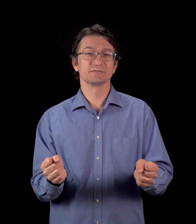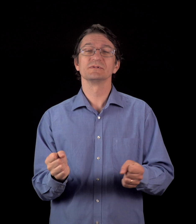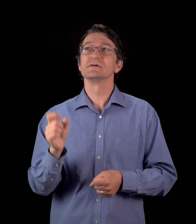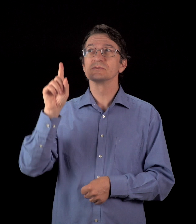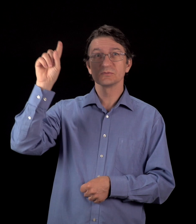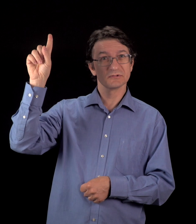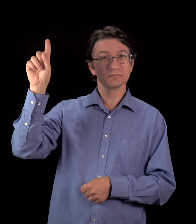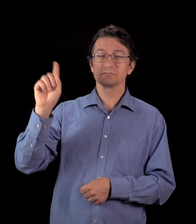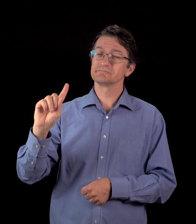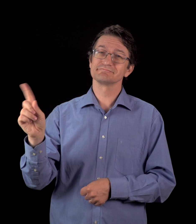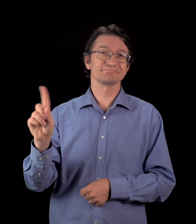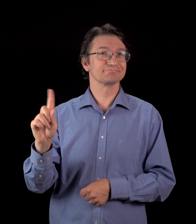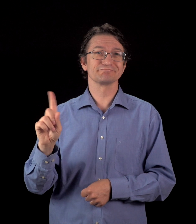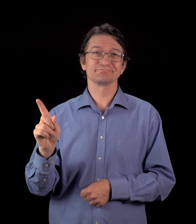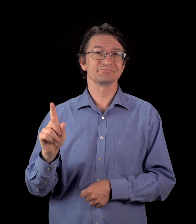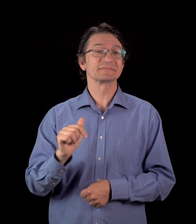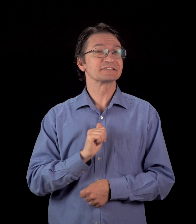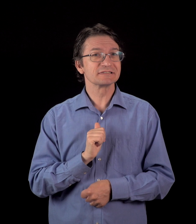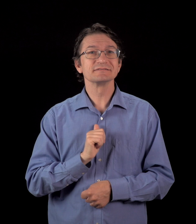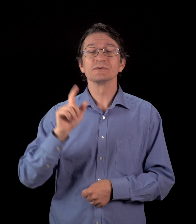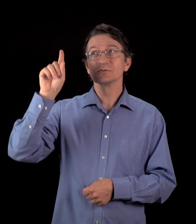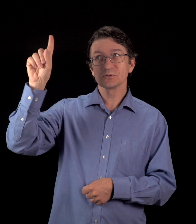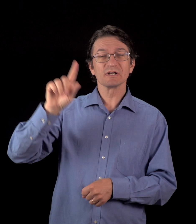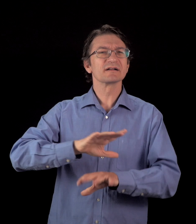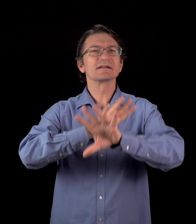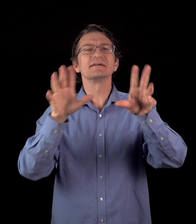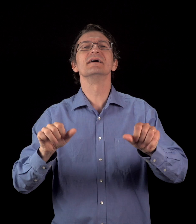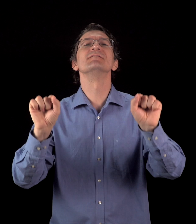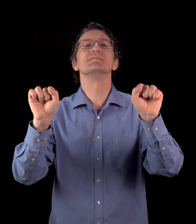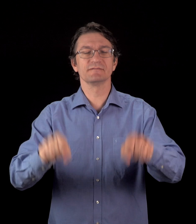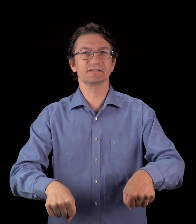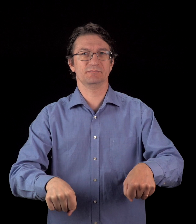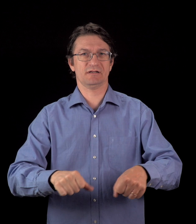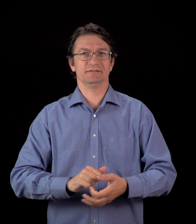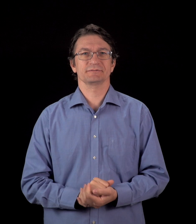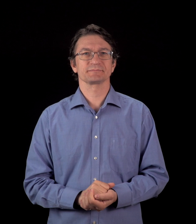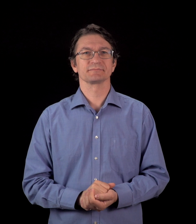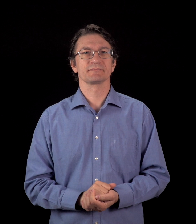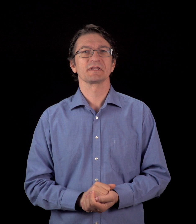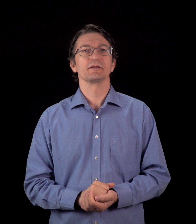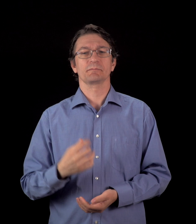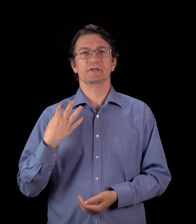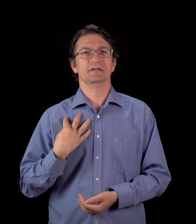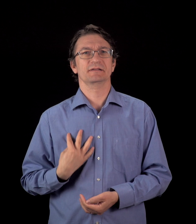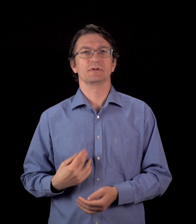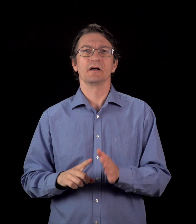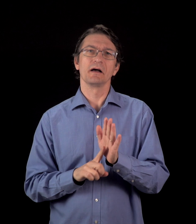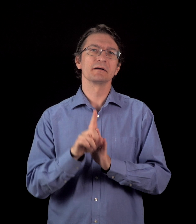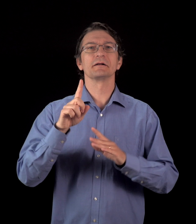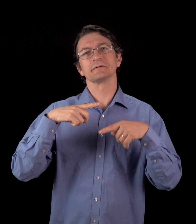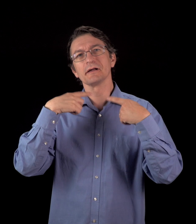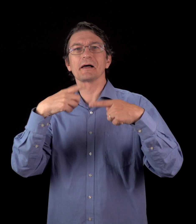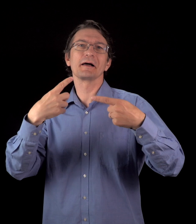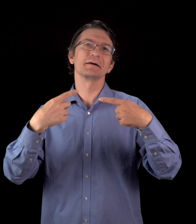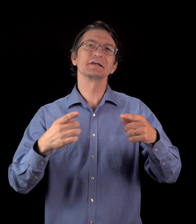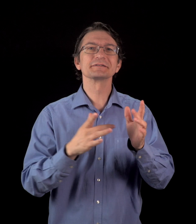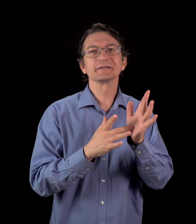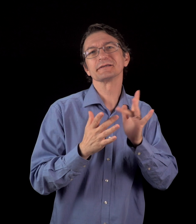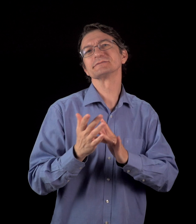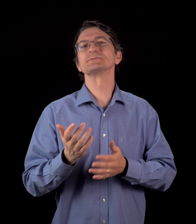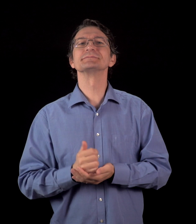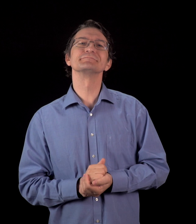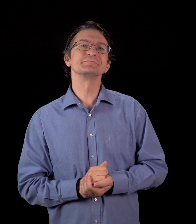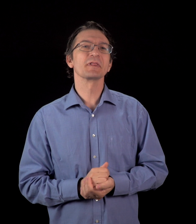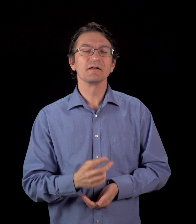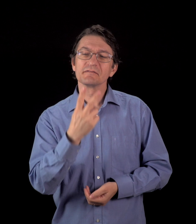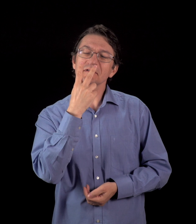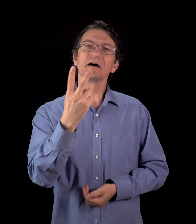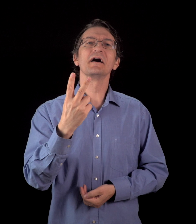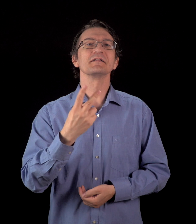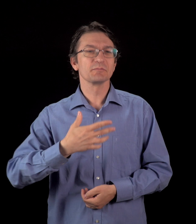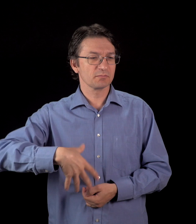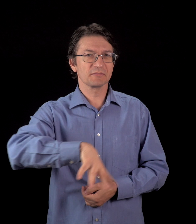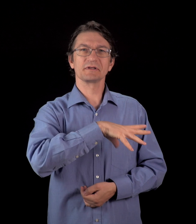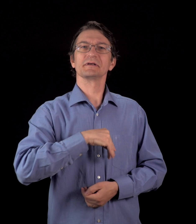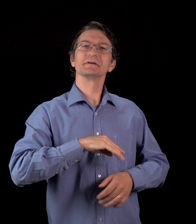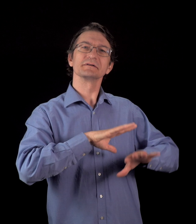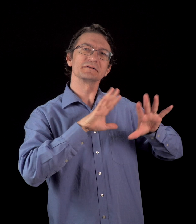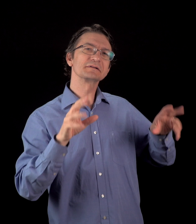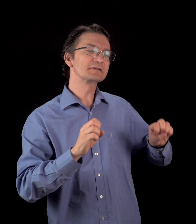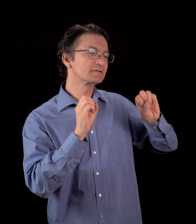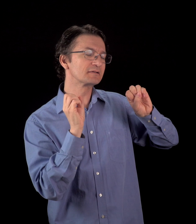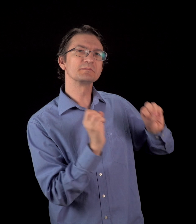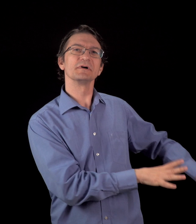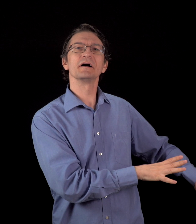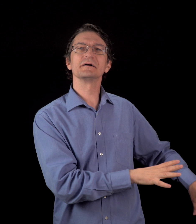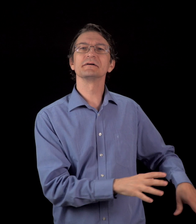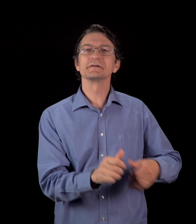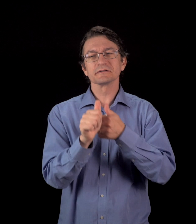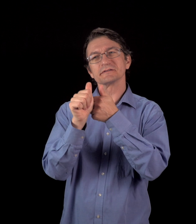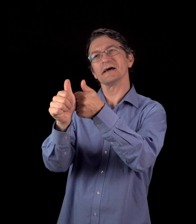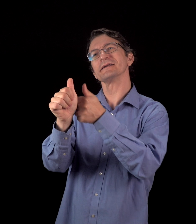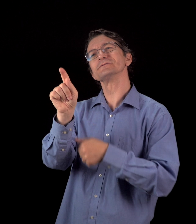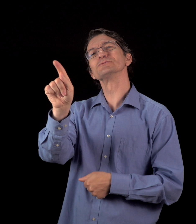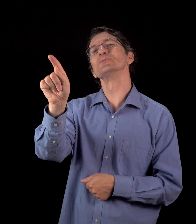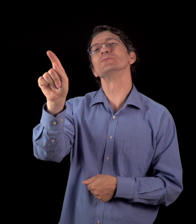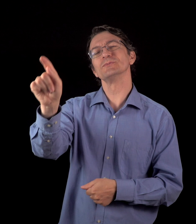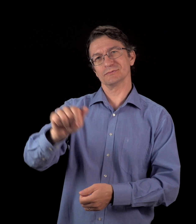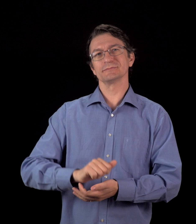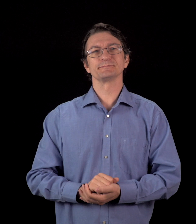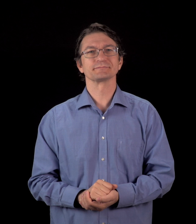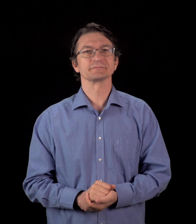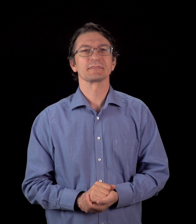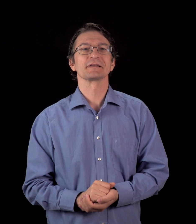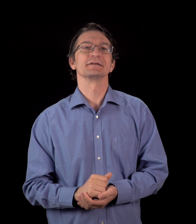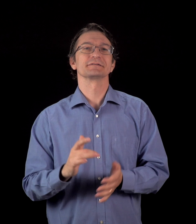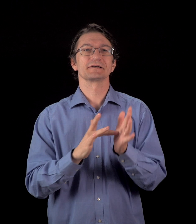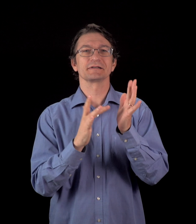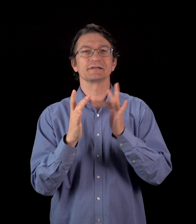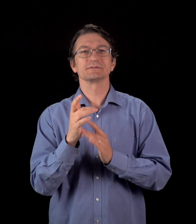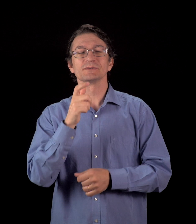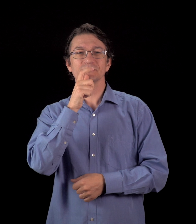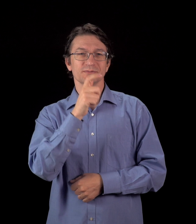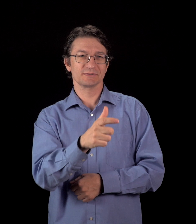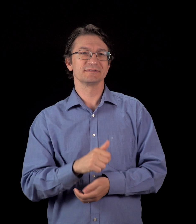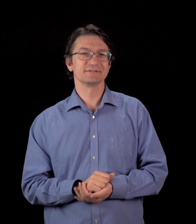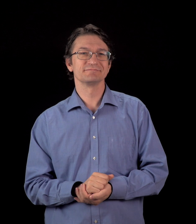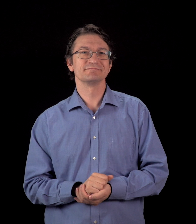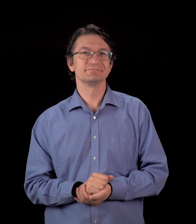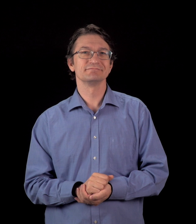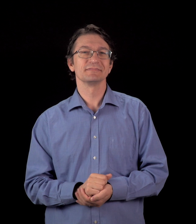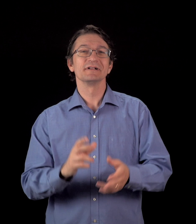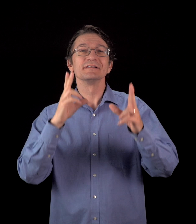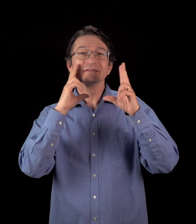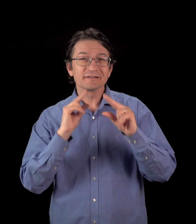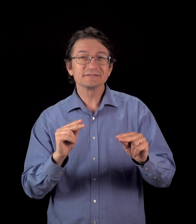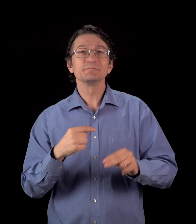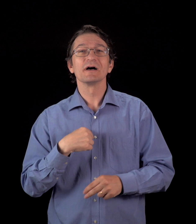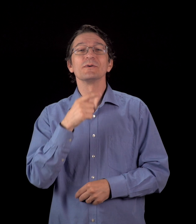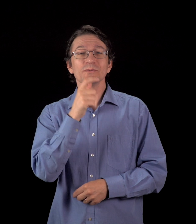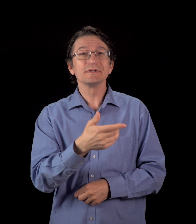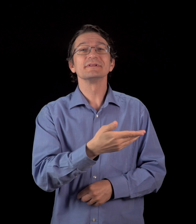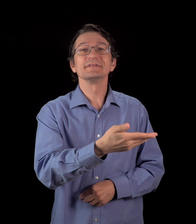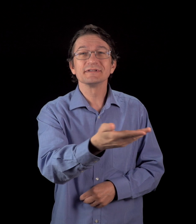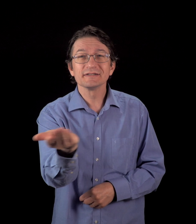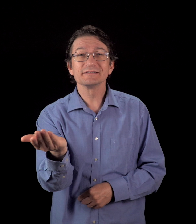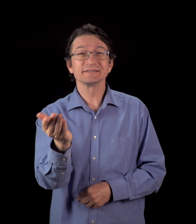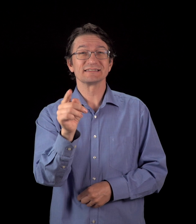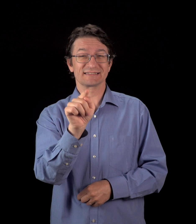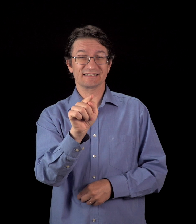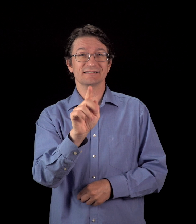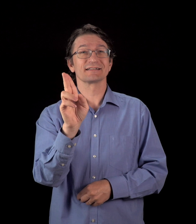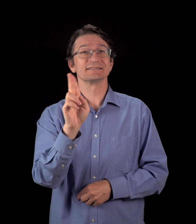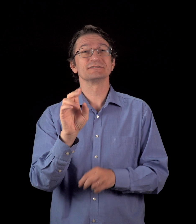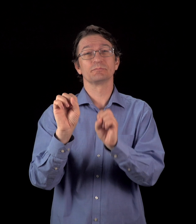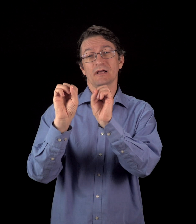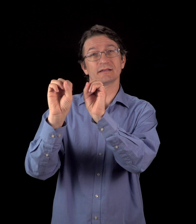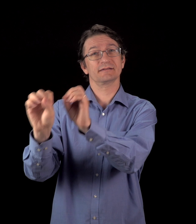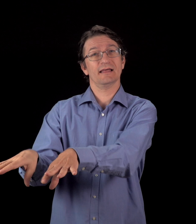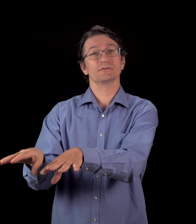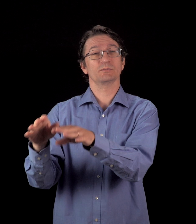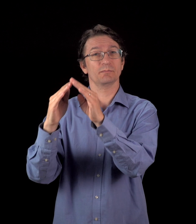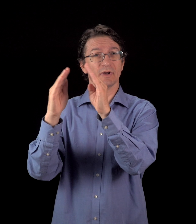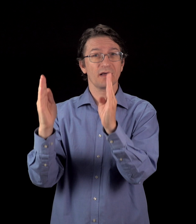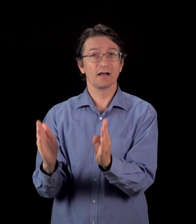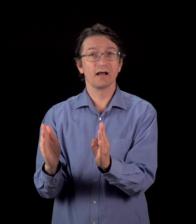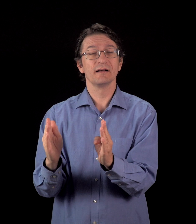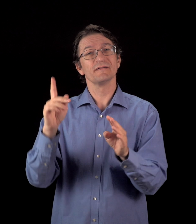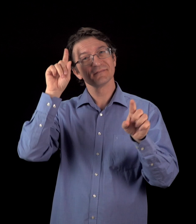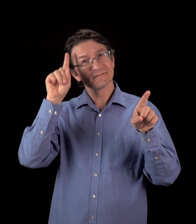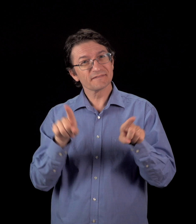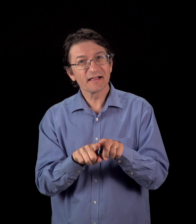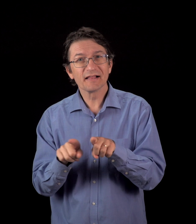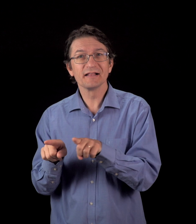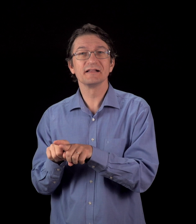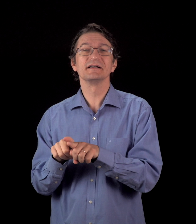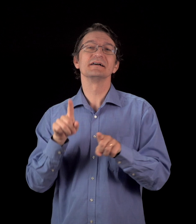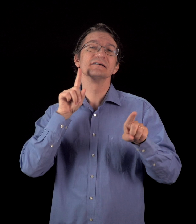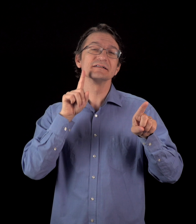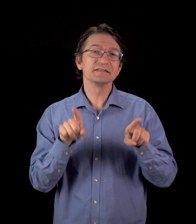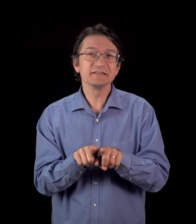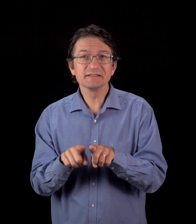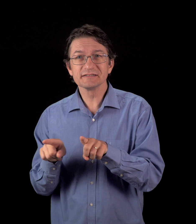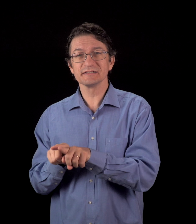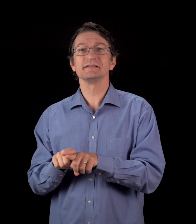Peter began to say to Him, “Look, we have left everything and followed You.”